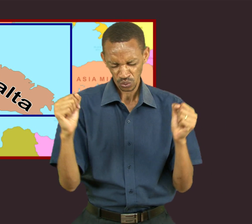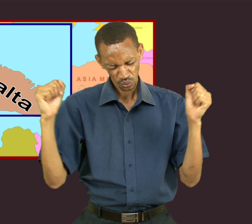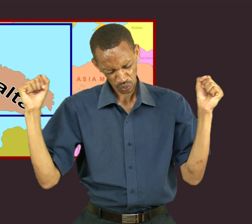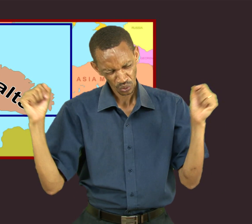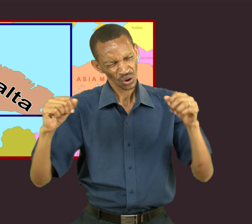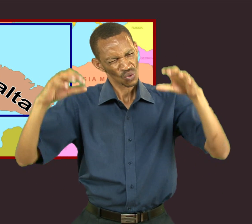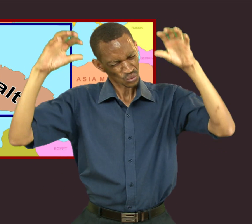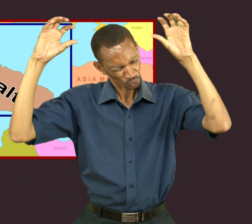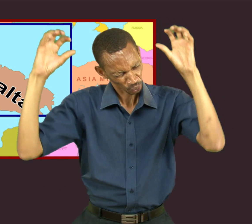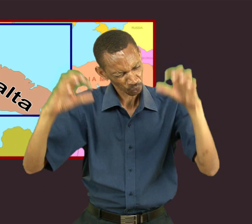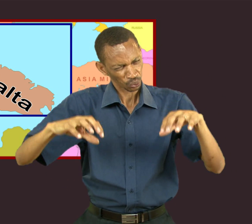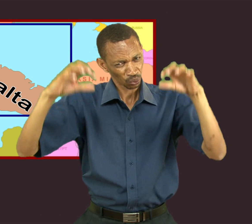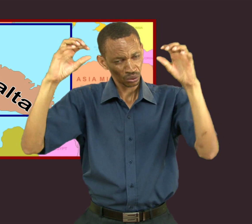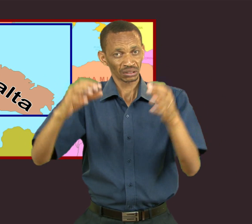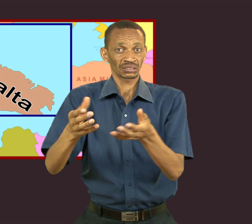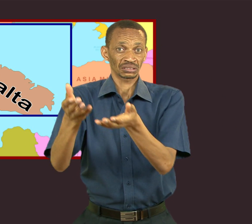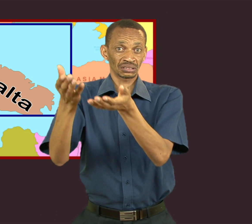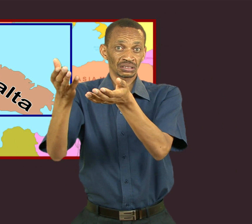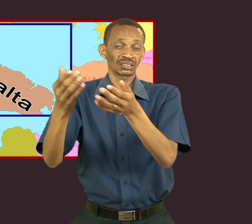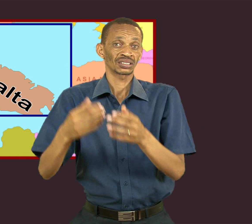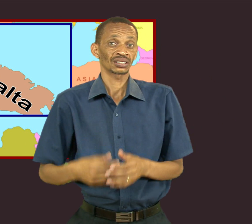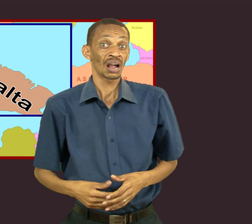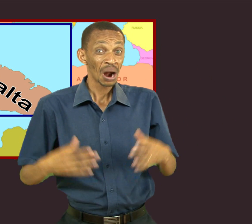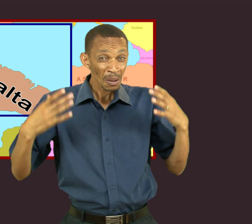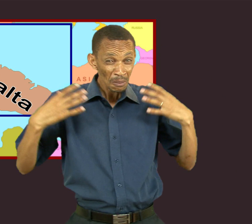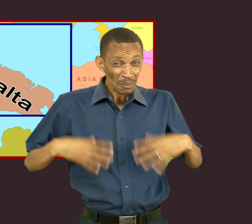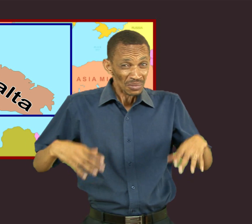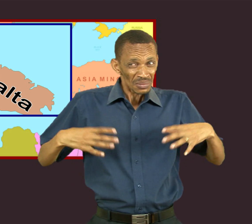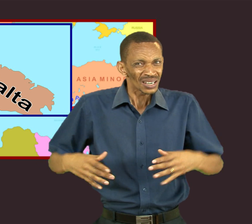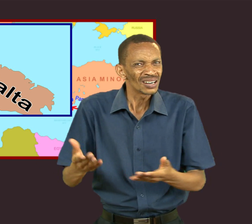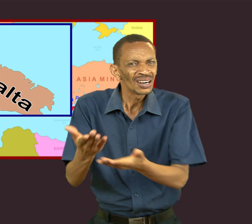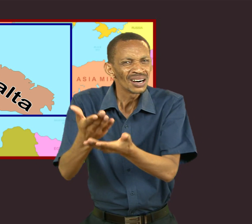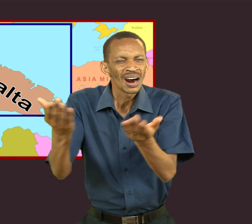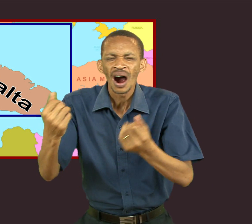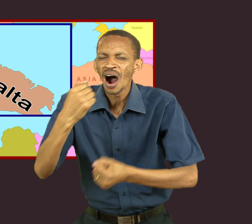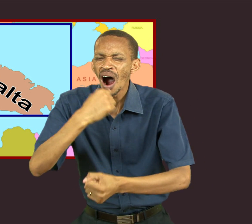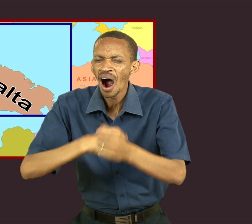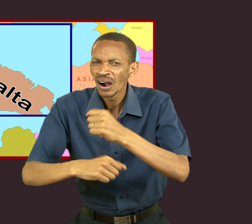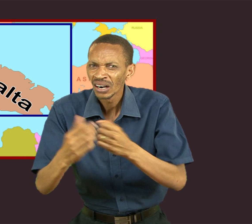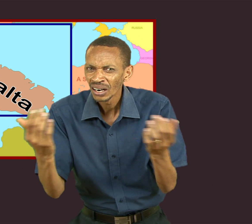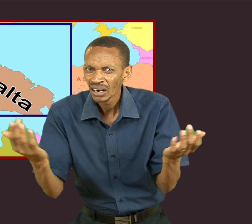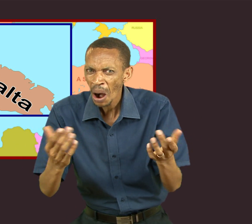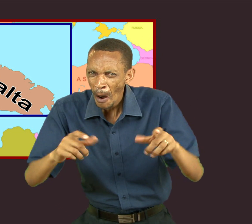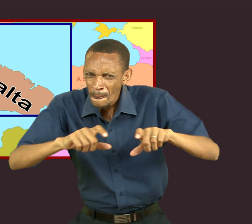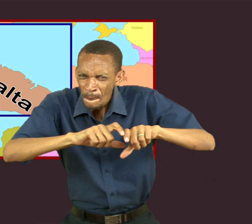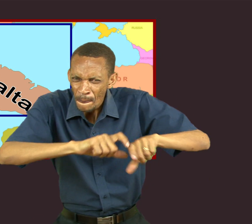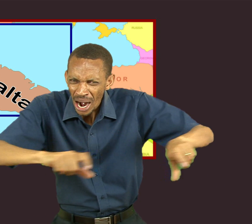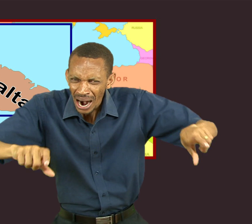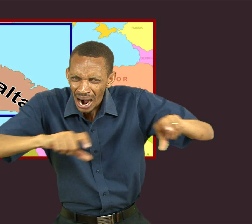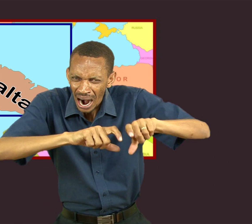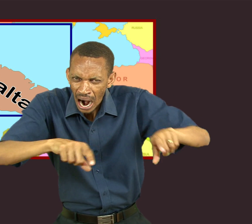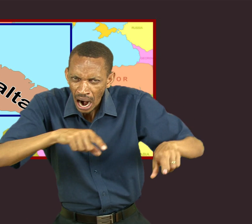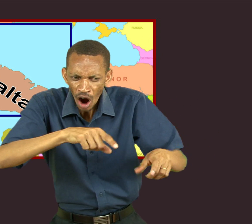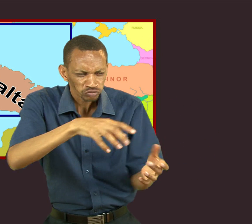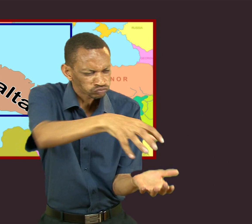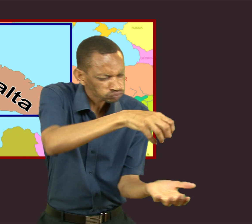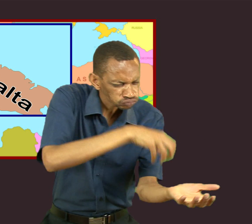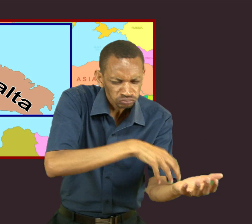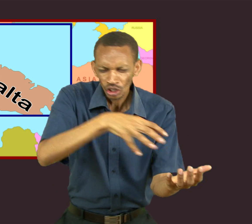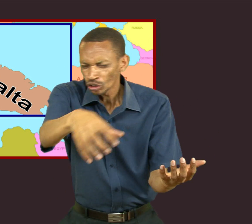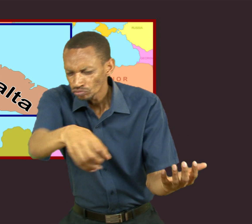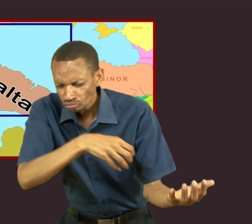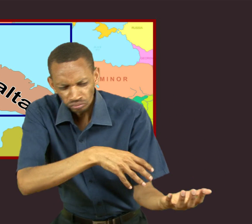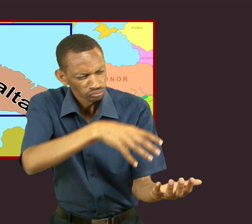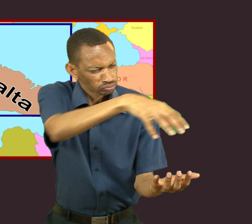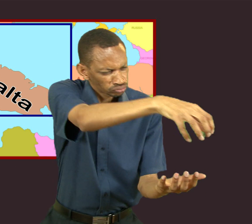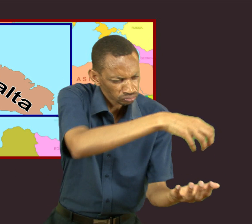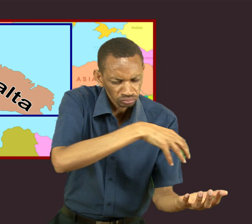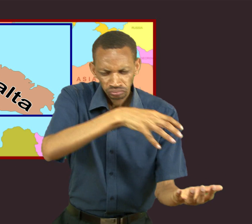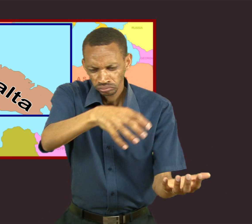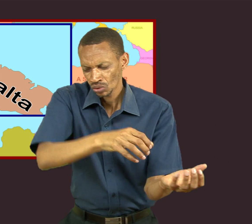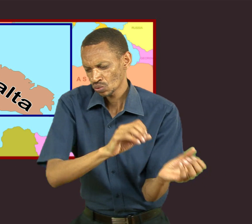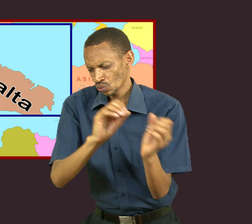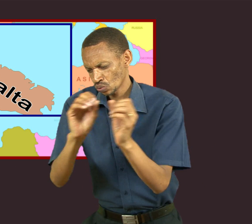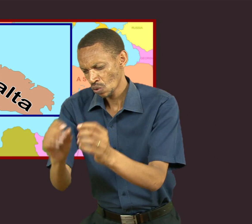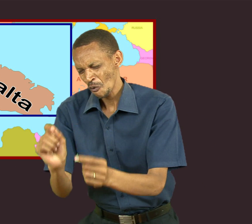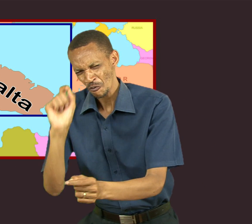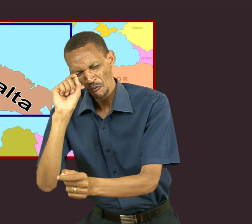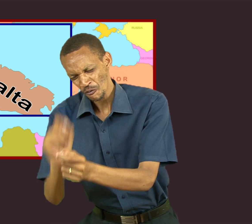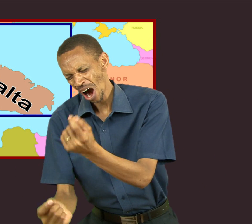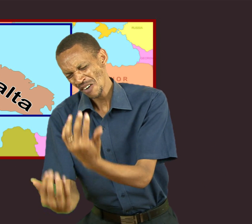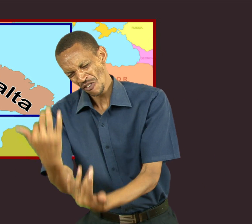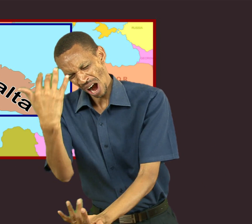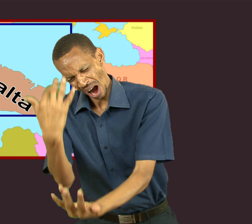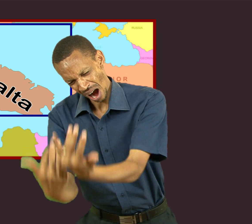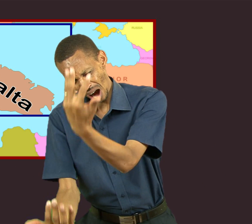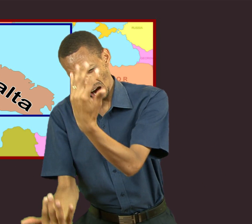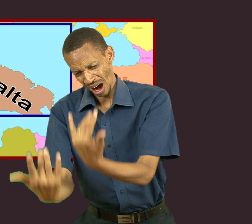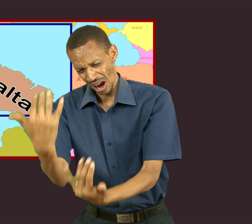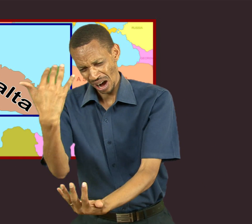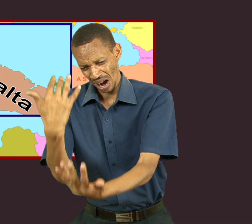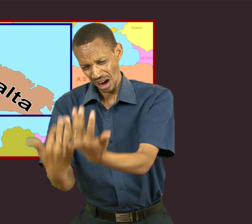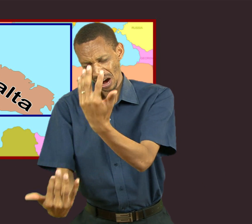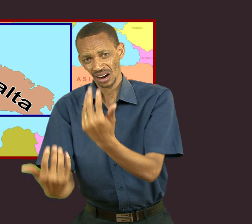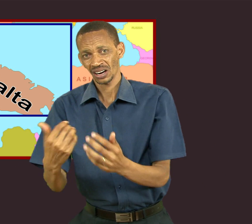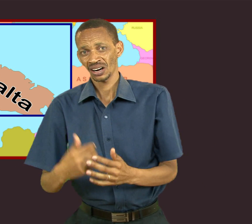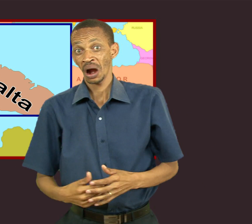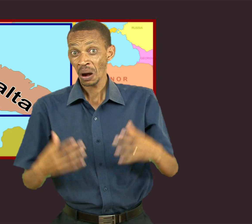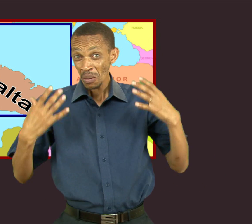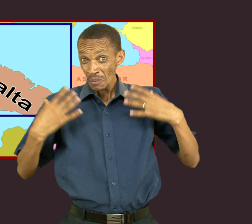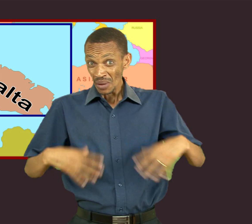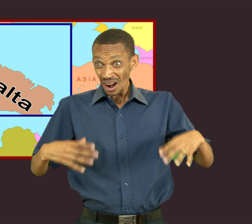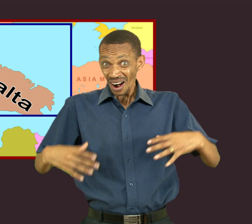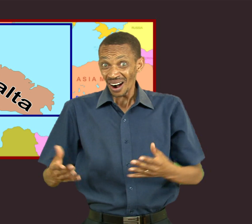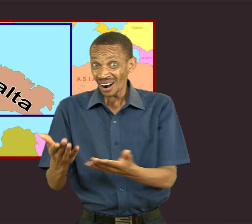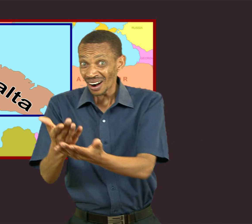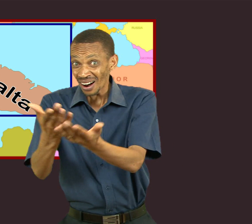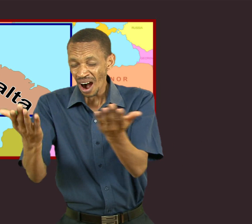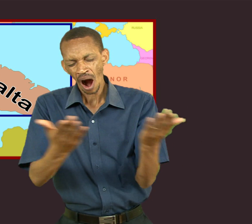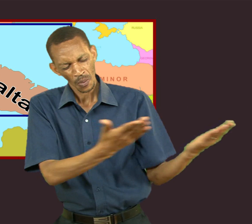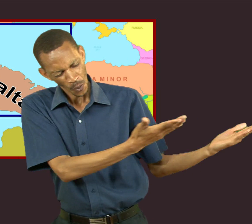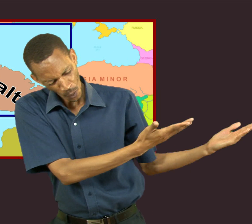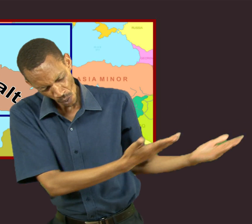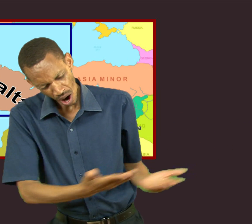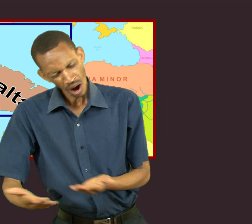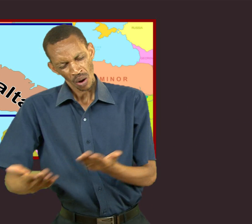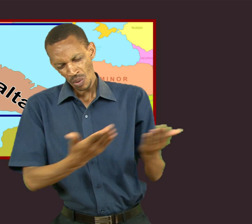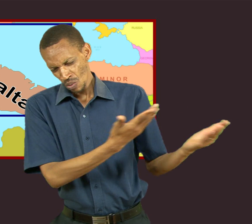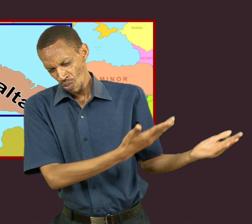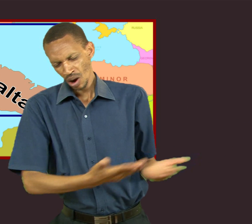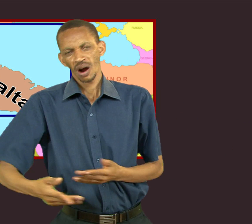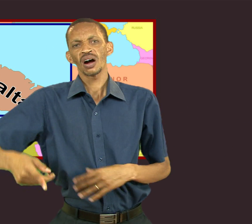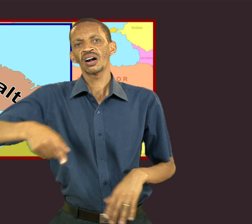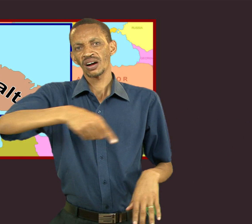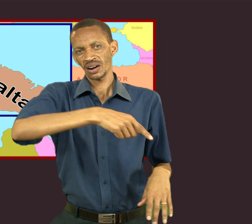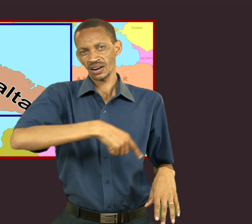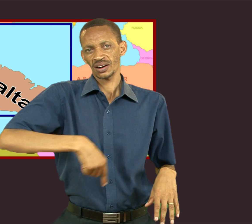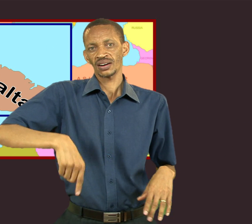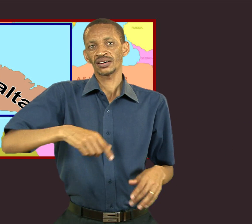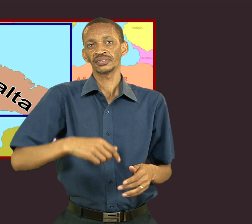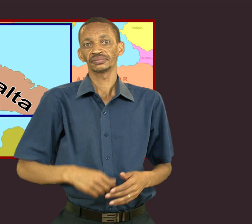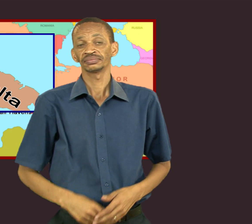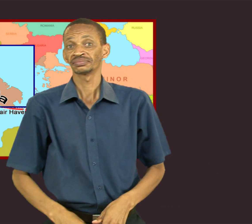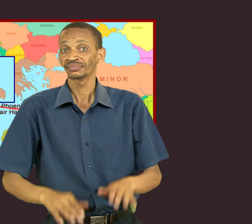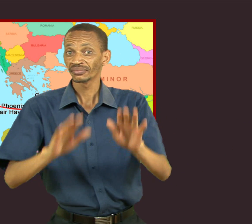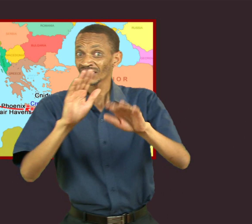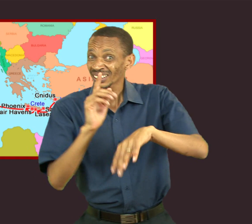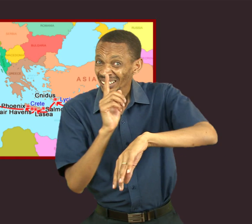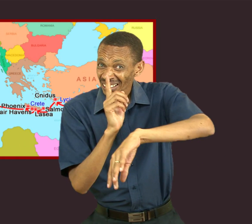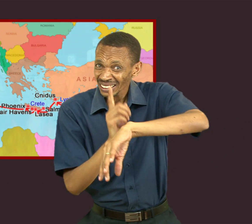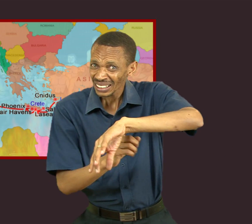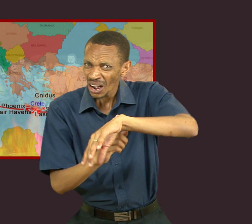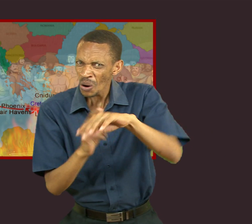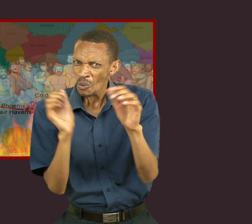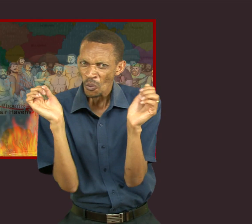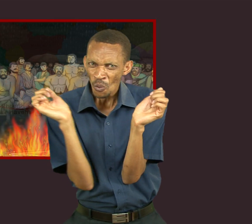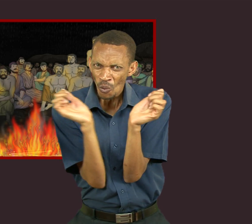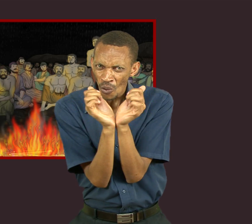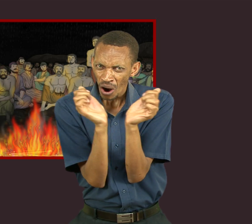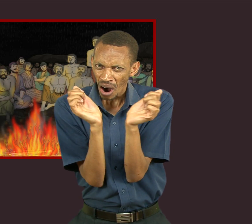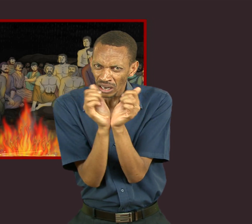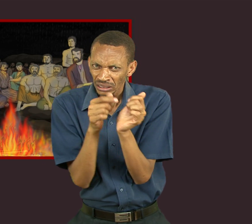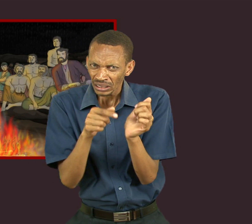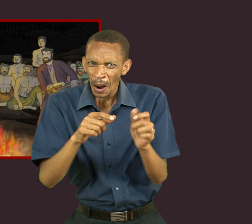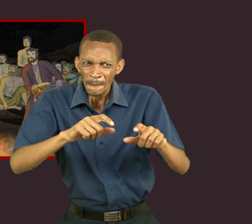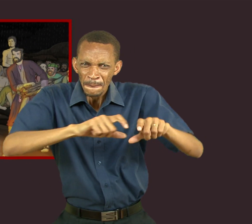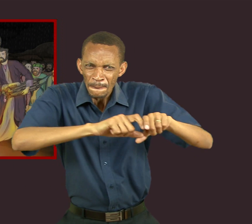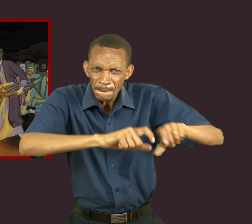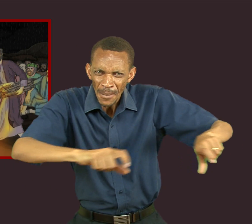The islanders showed us extraordinary kindness.